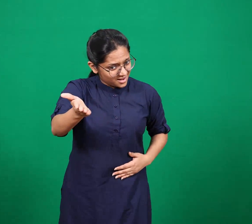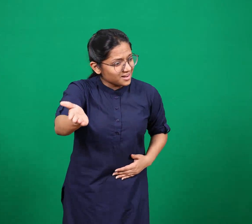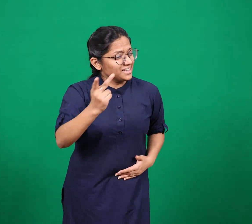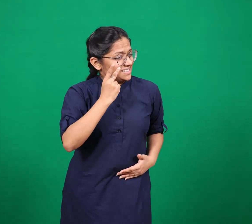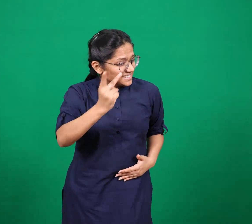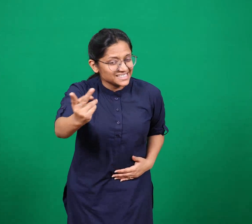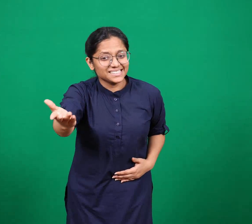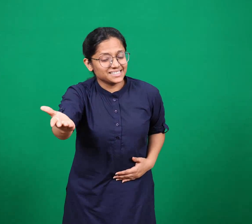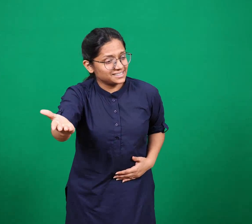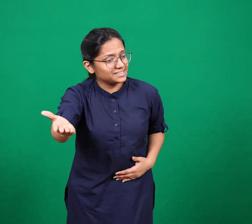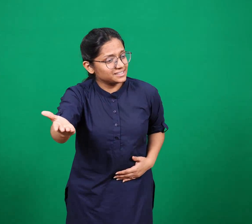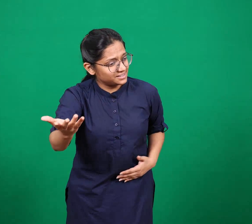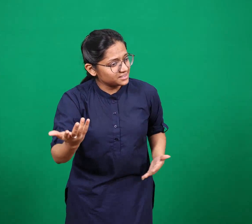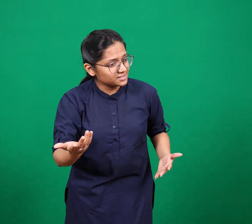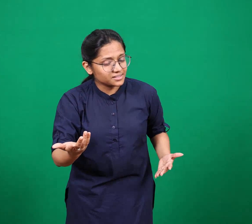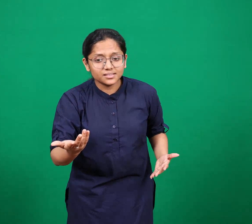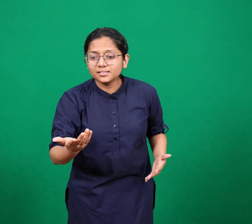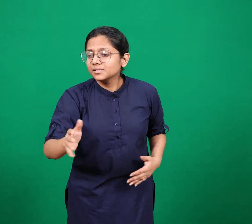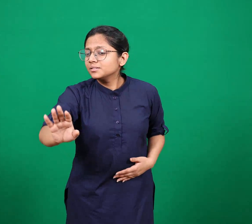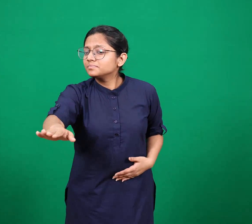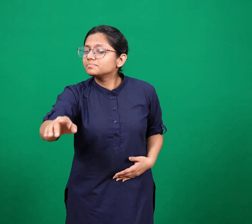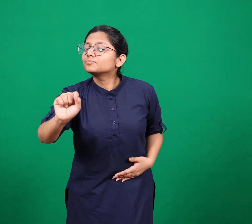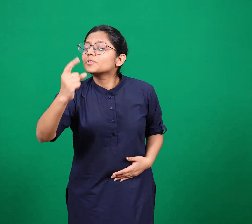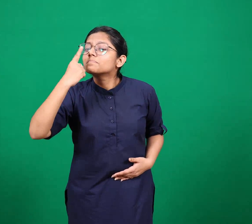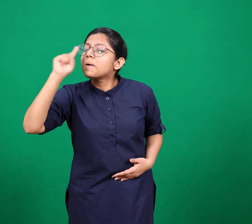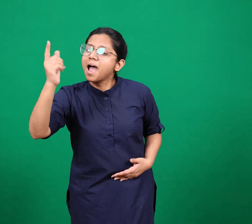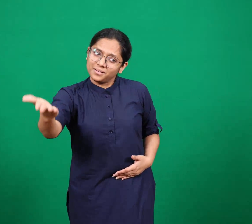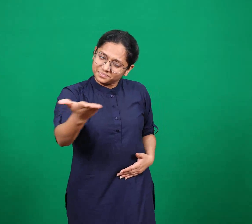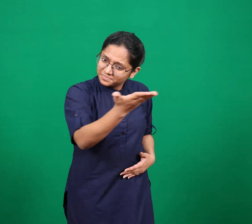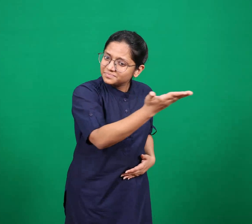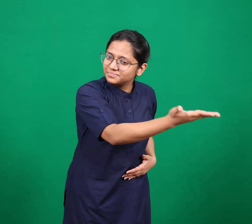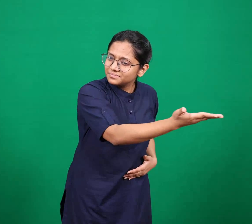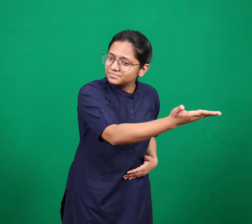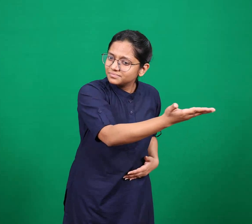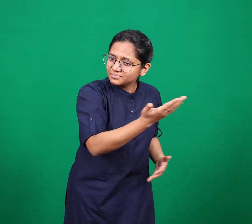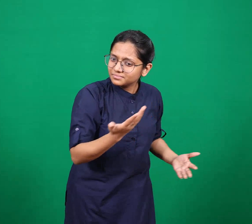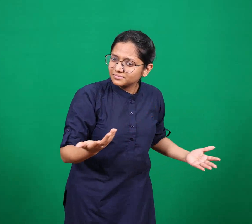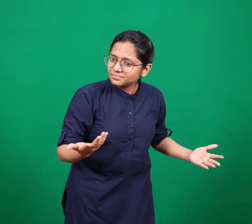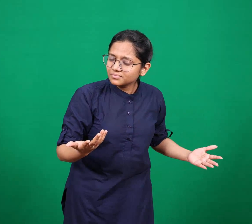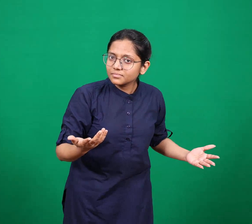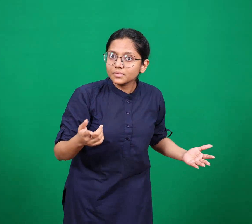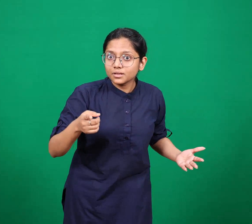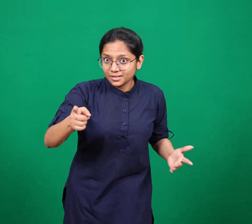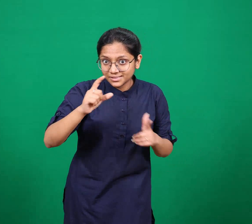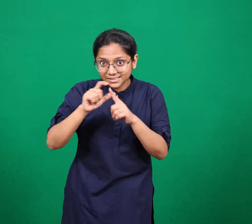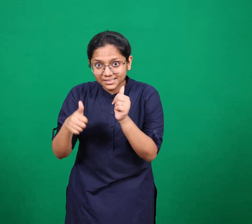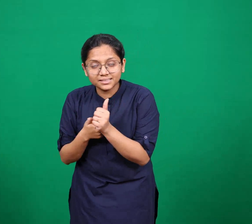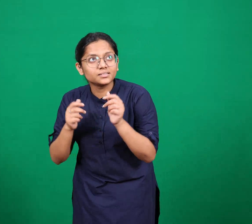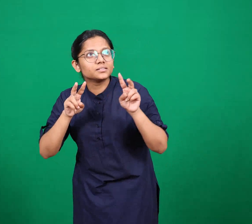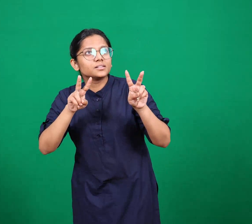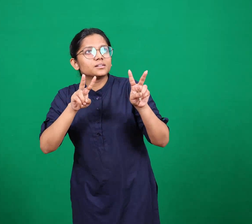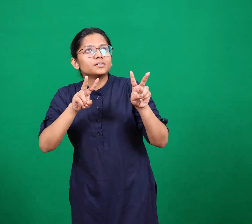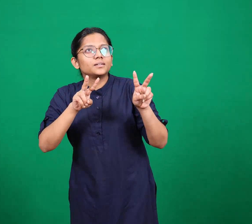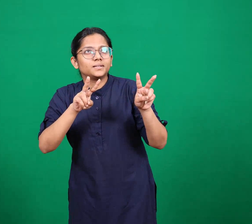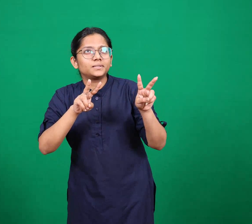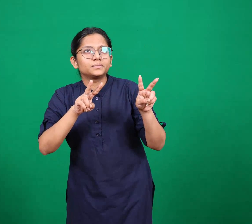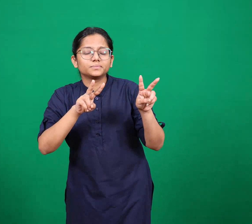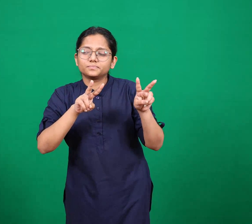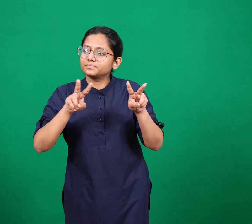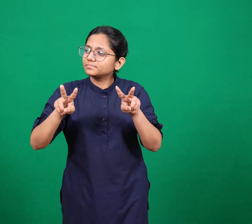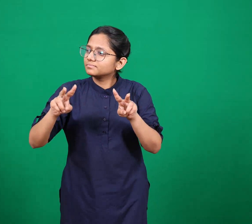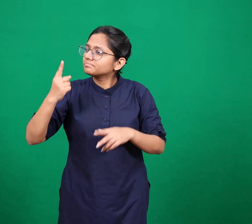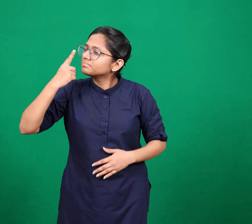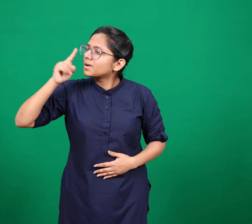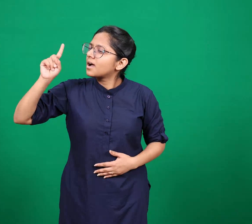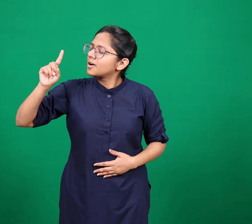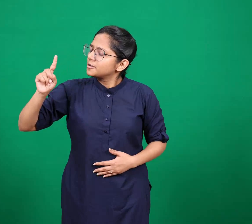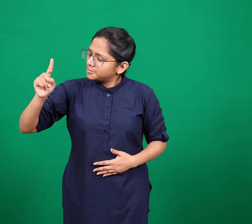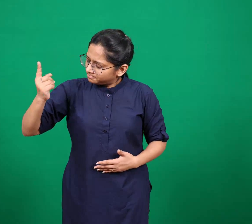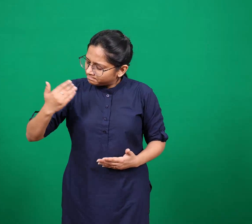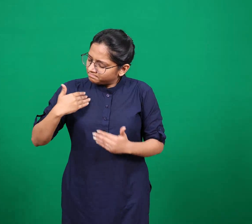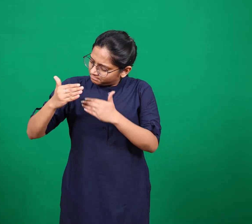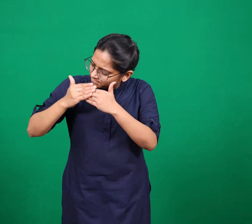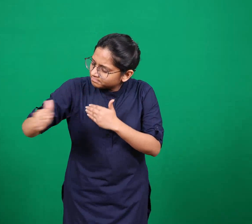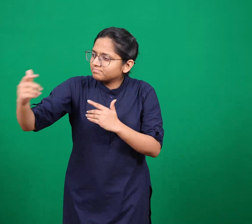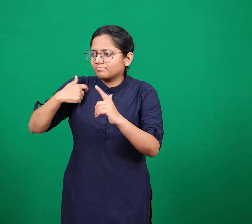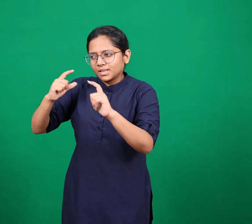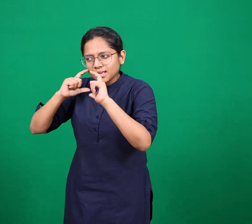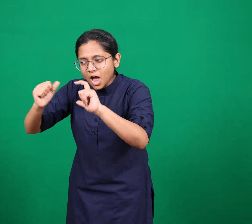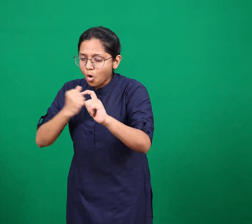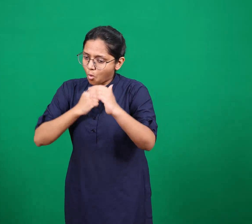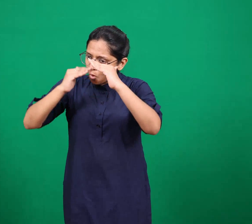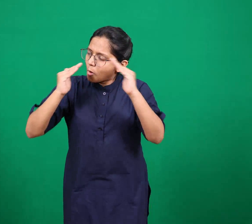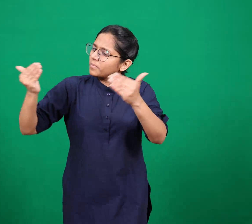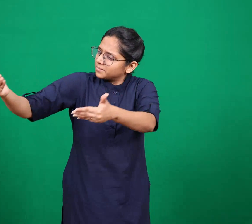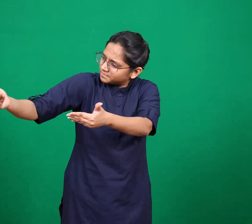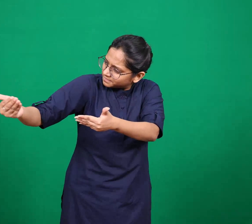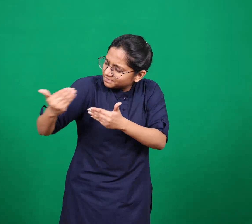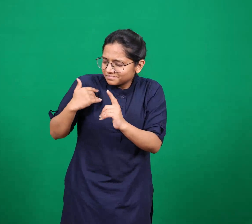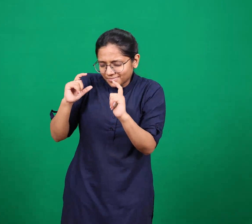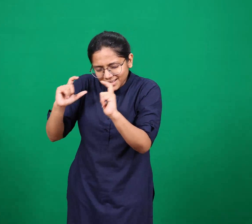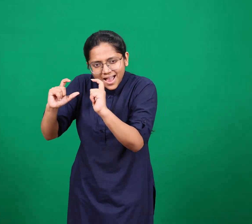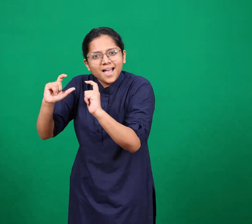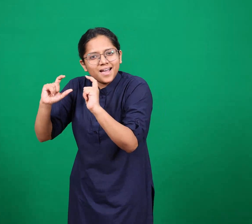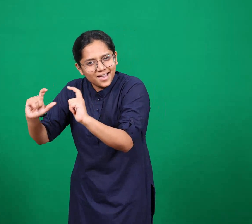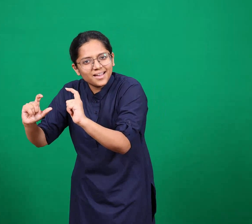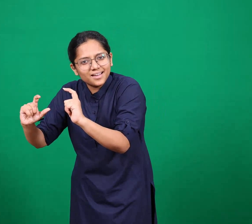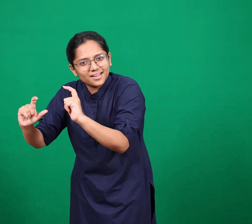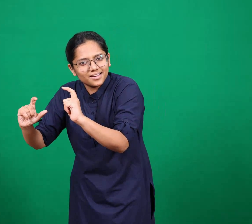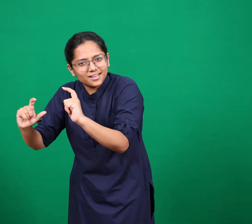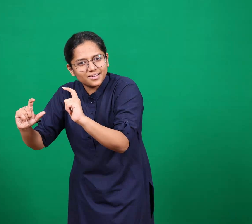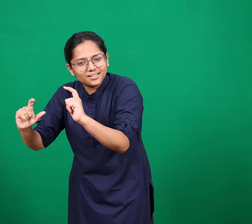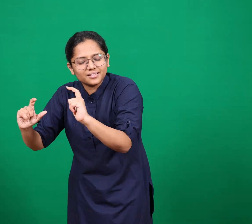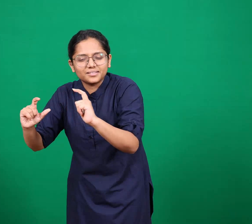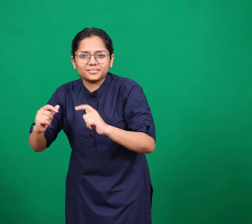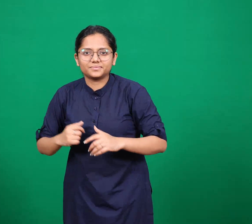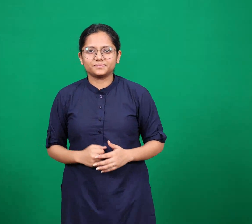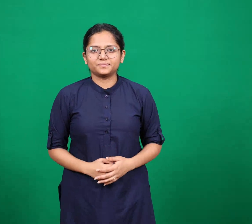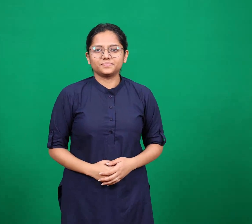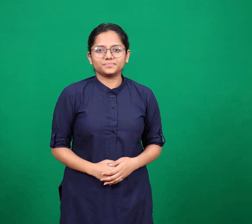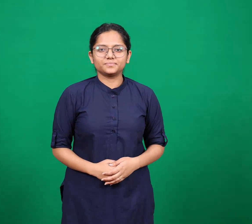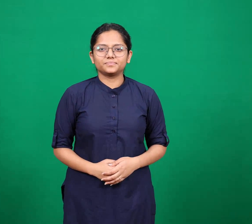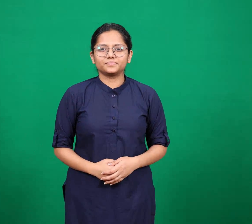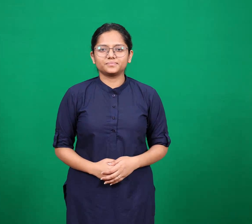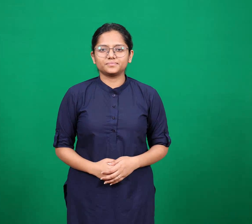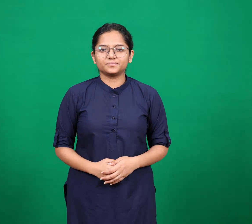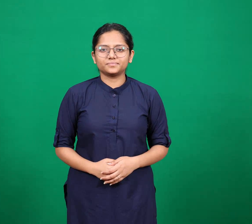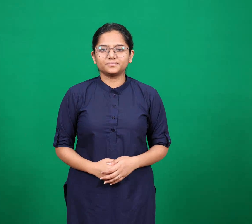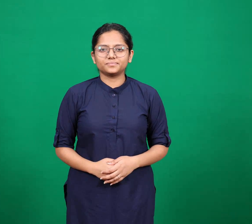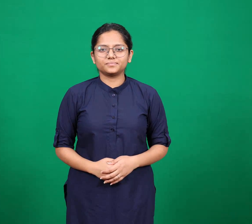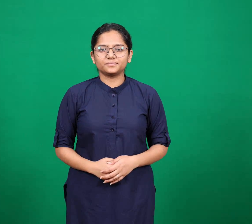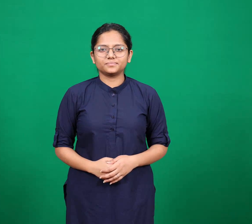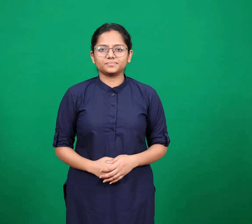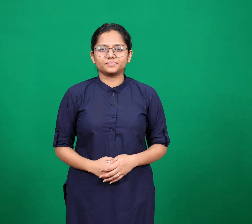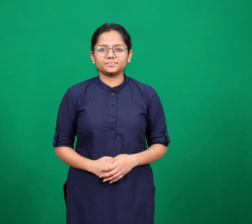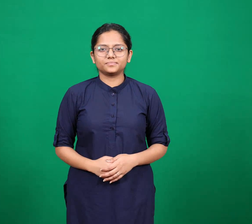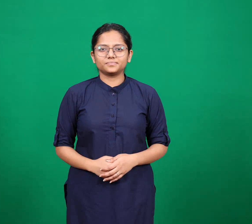Then He said to the disciple, "Here is your mother." So from that hour, this disciple took her into his home.